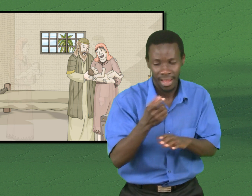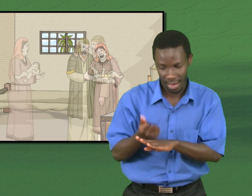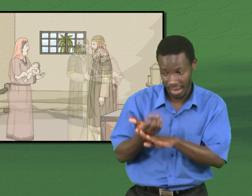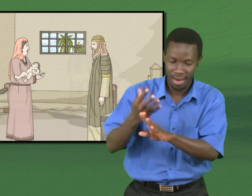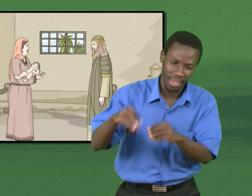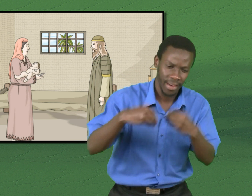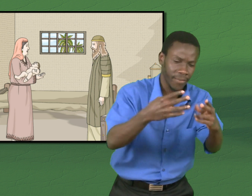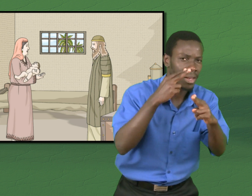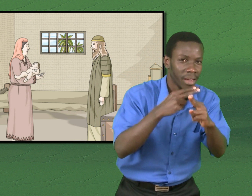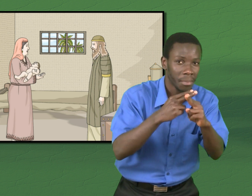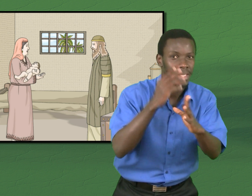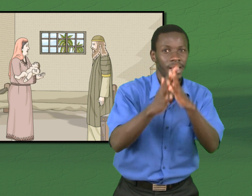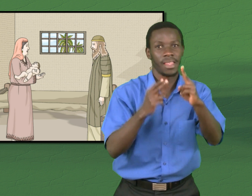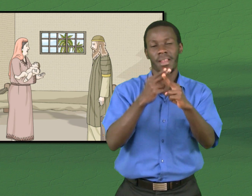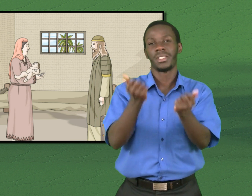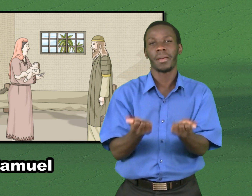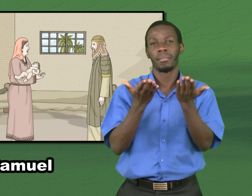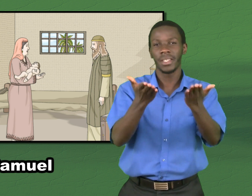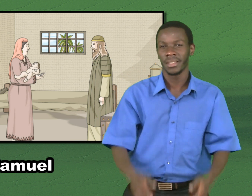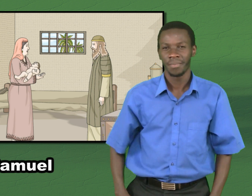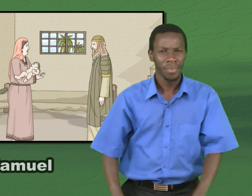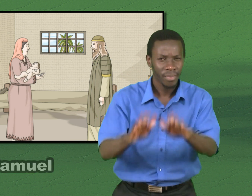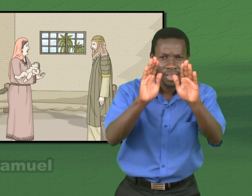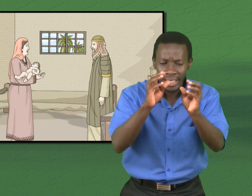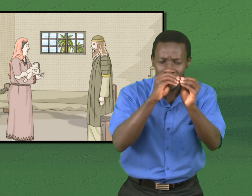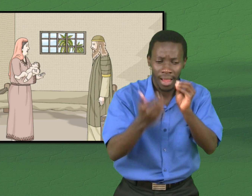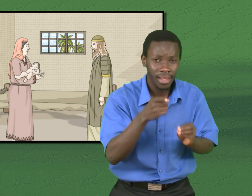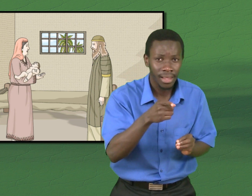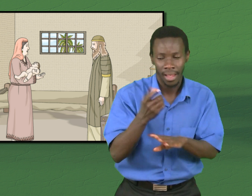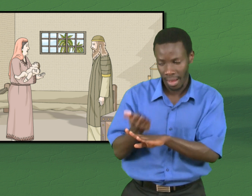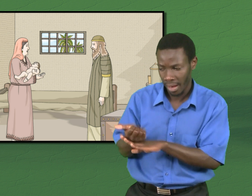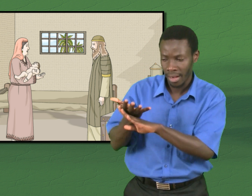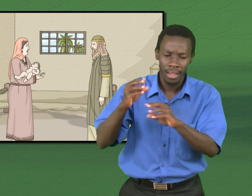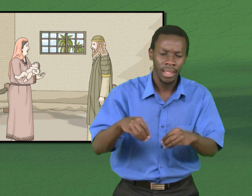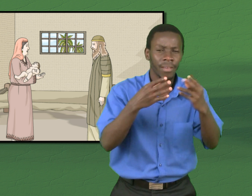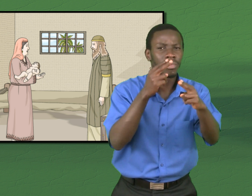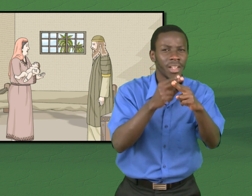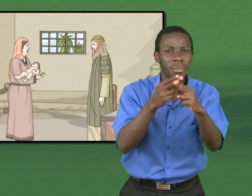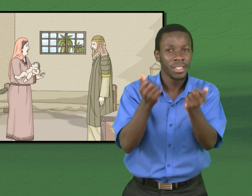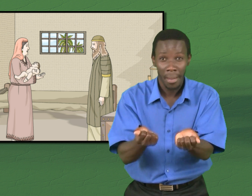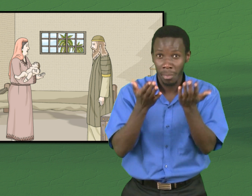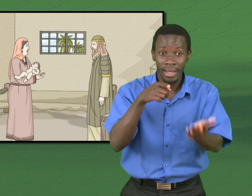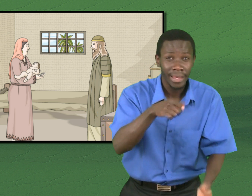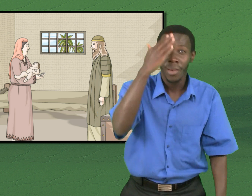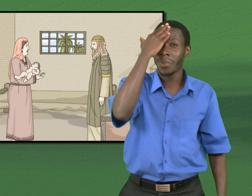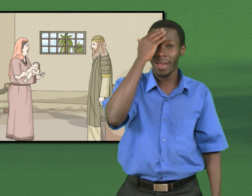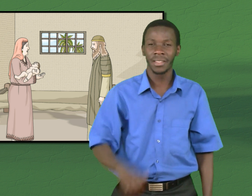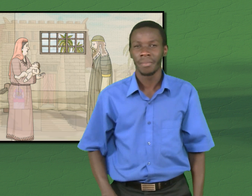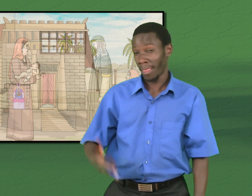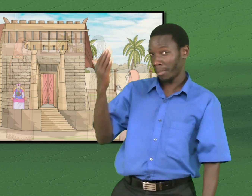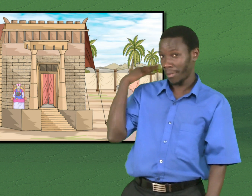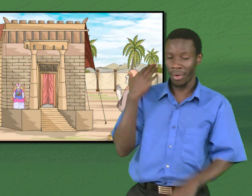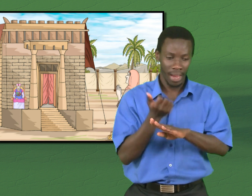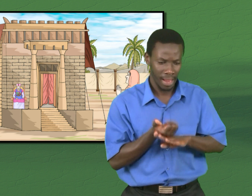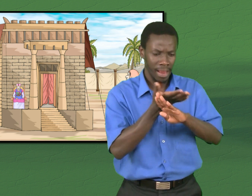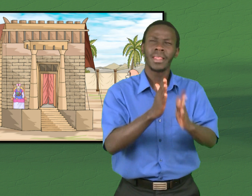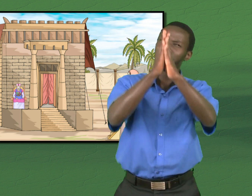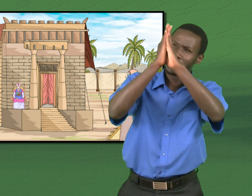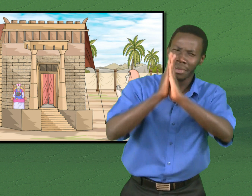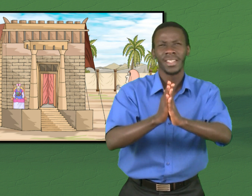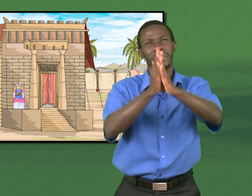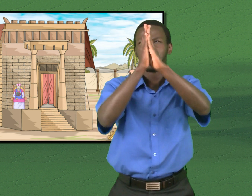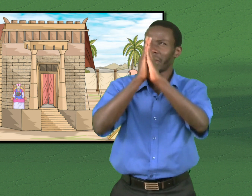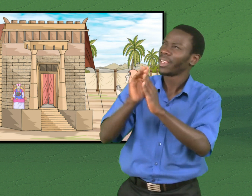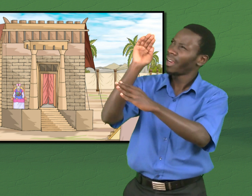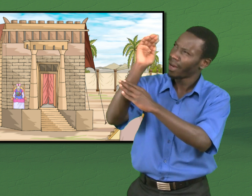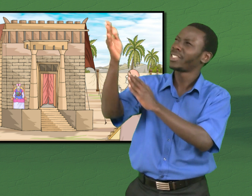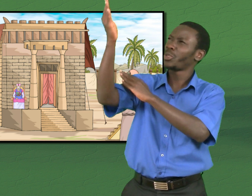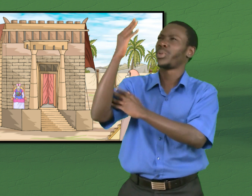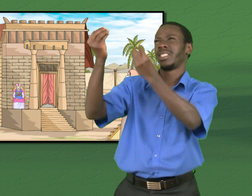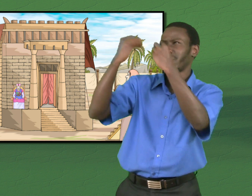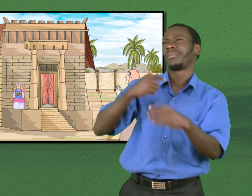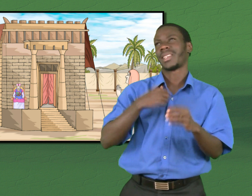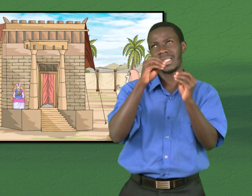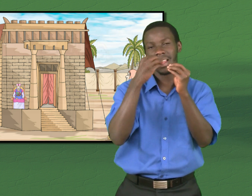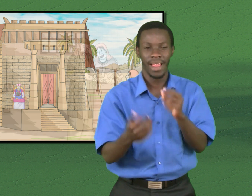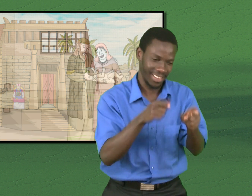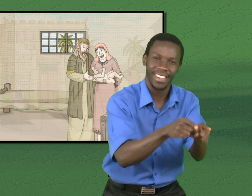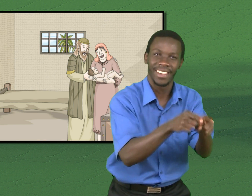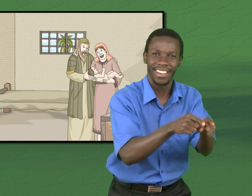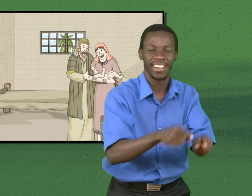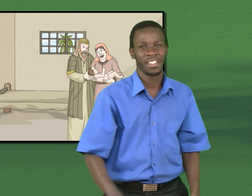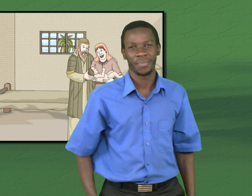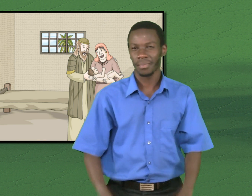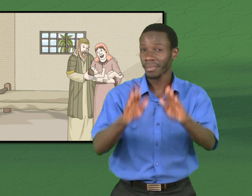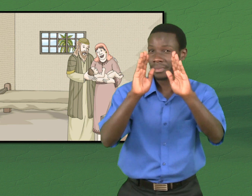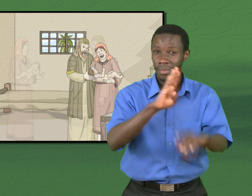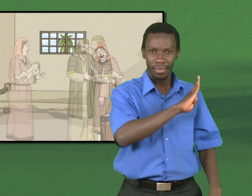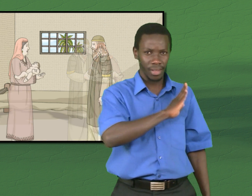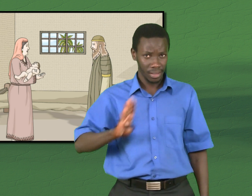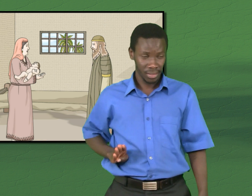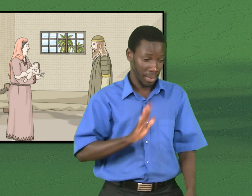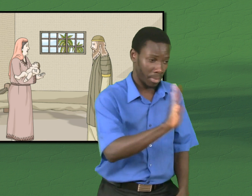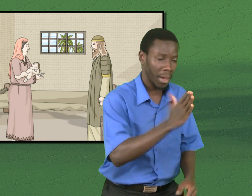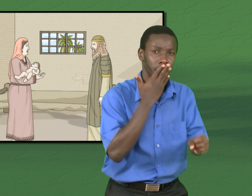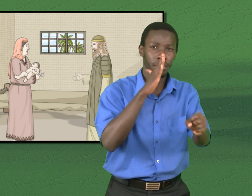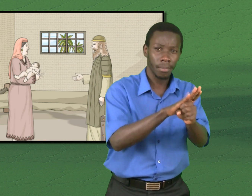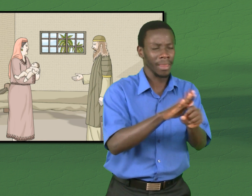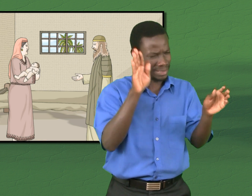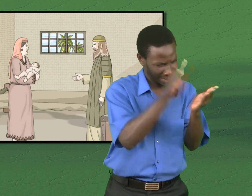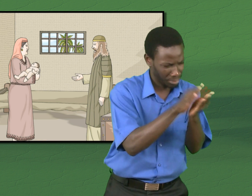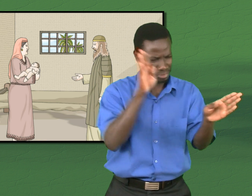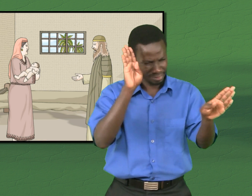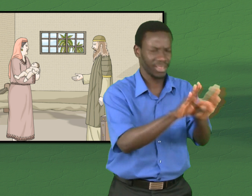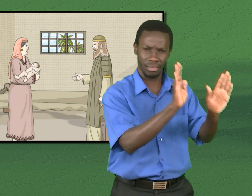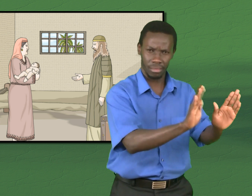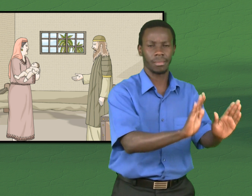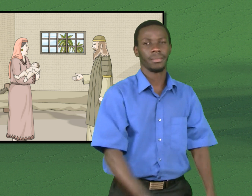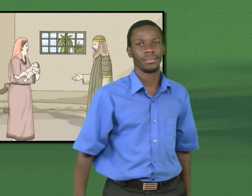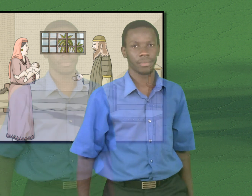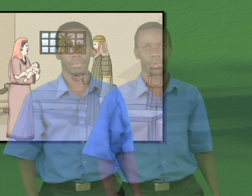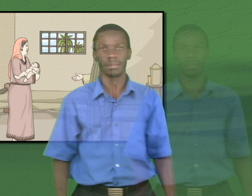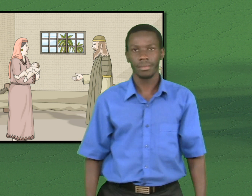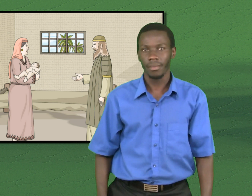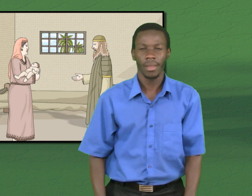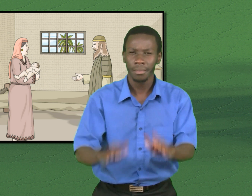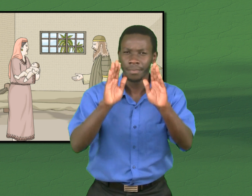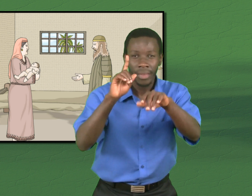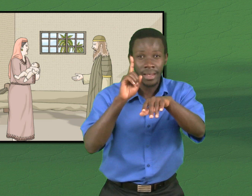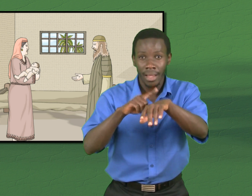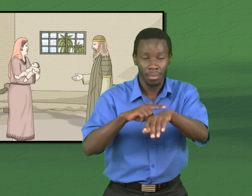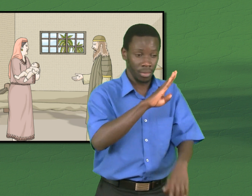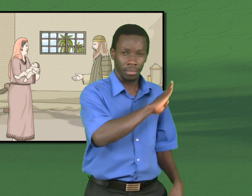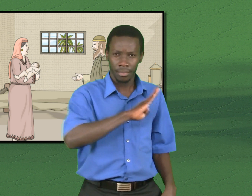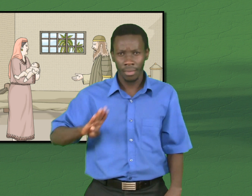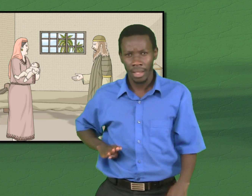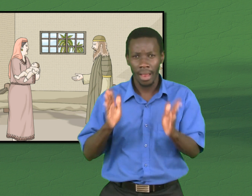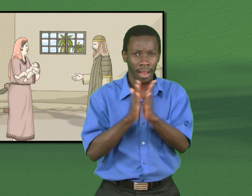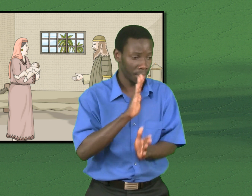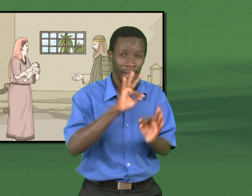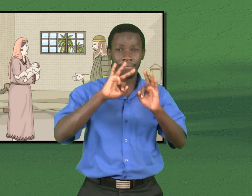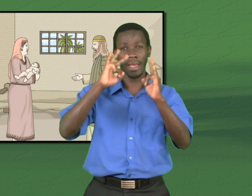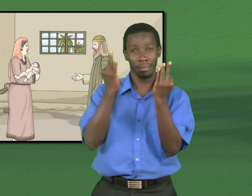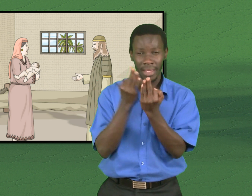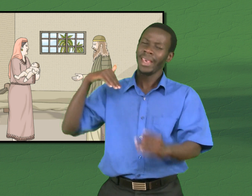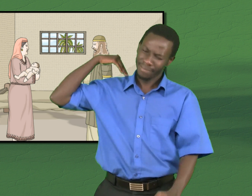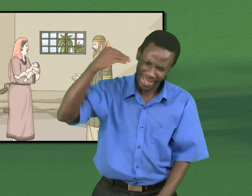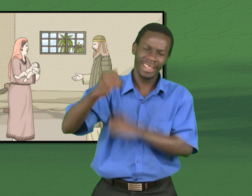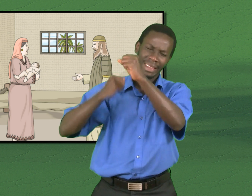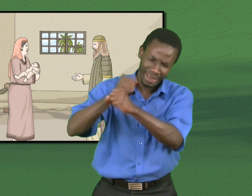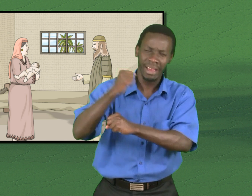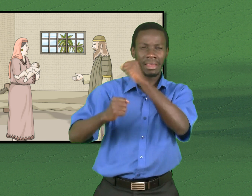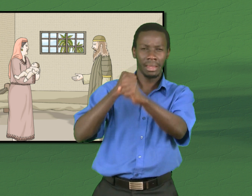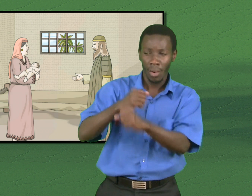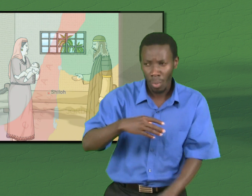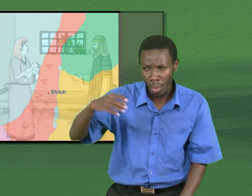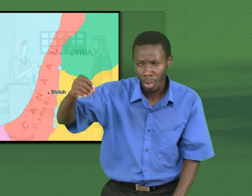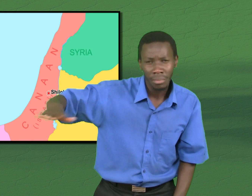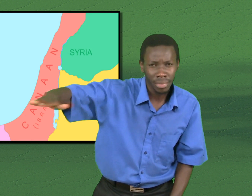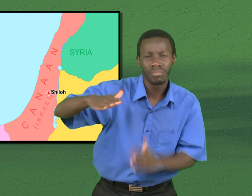She named him Samuel, saying, “Because I have asked for him from the LORD.”